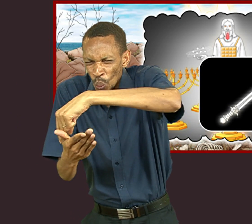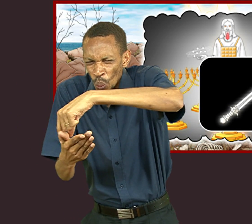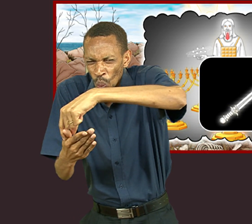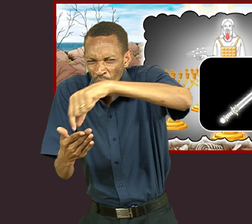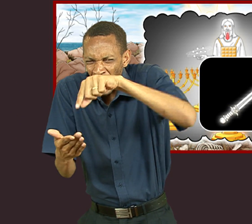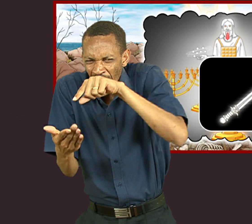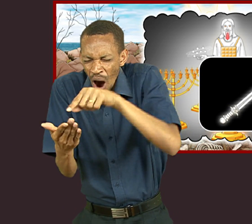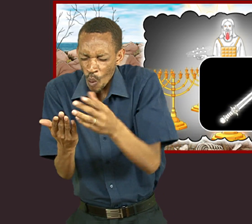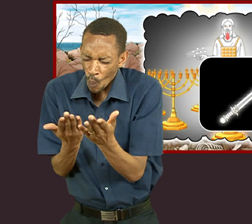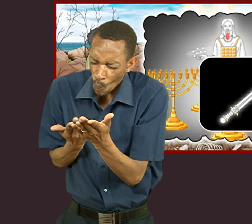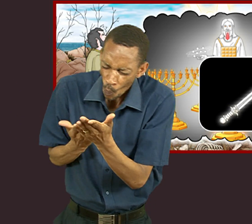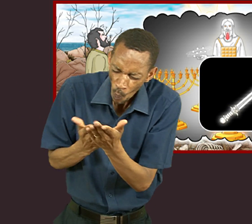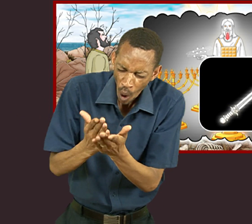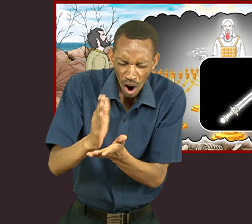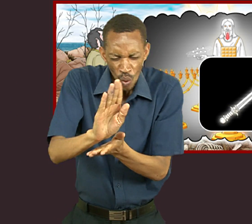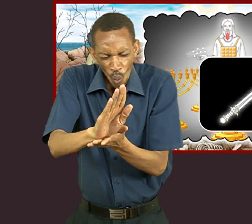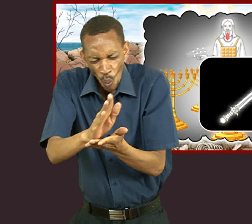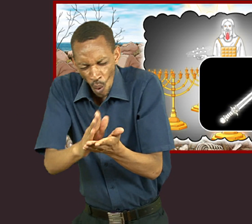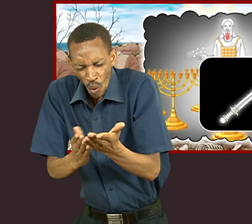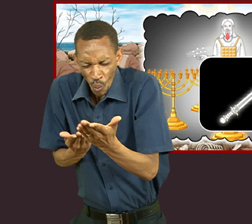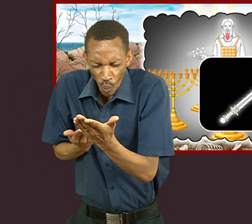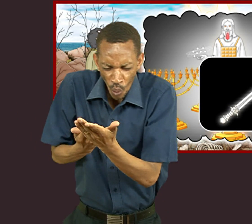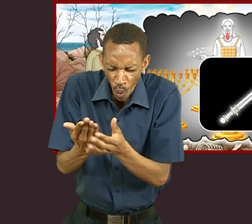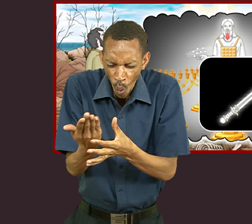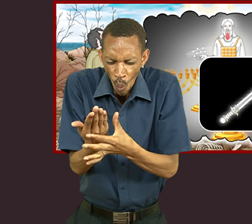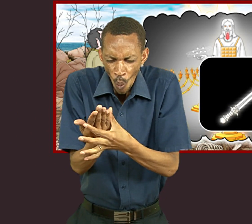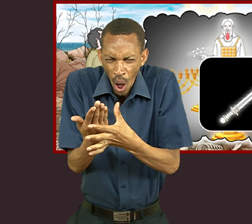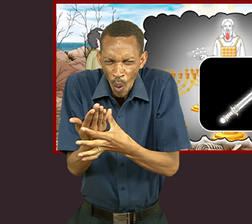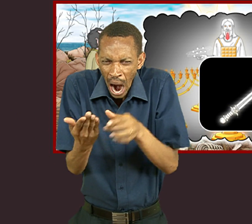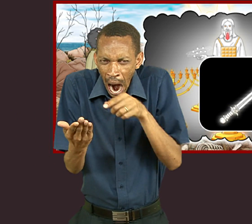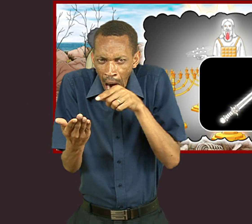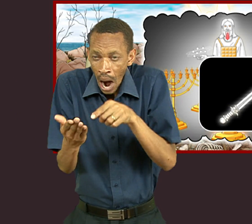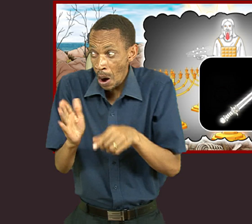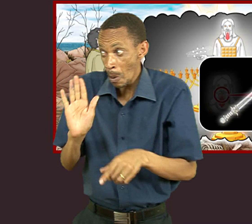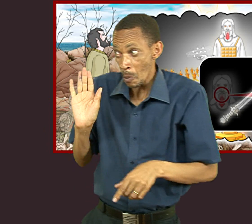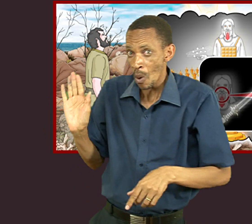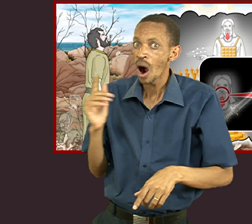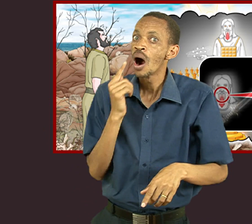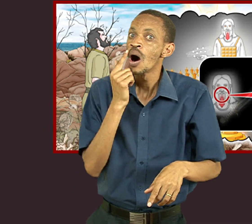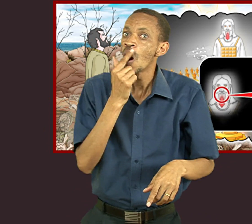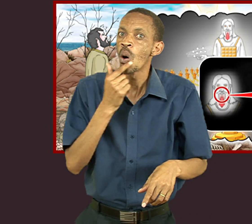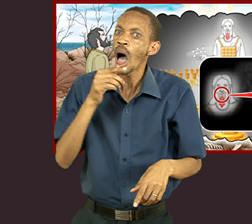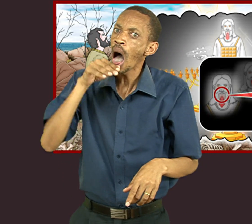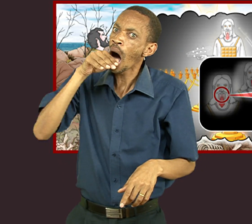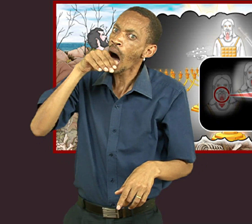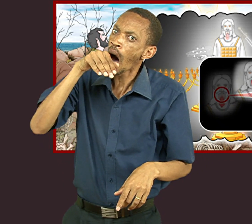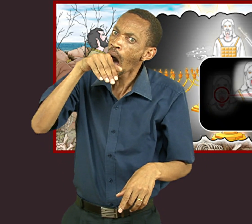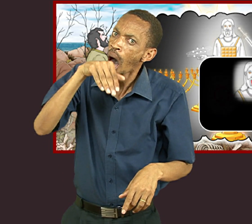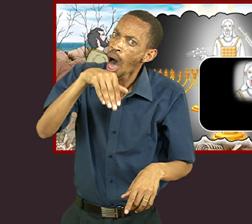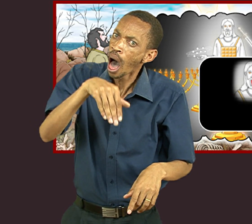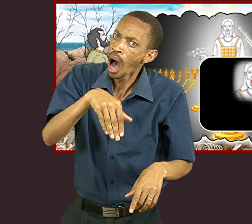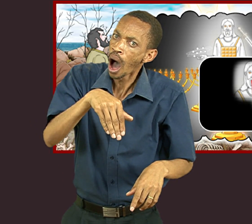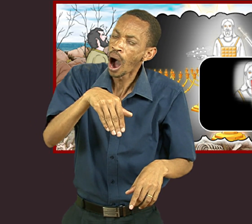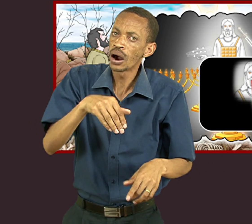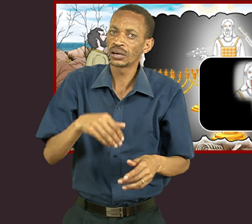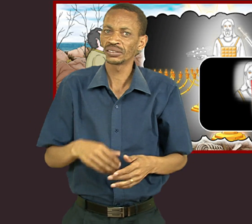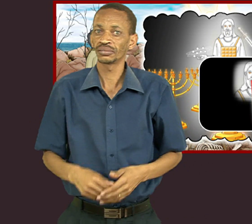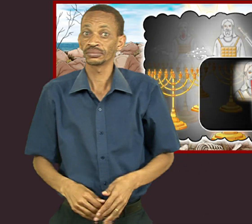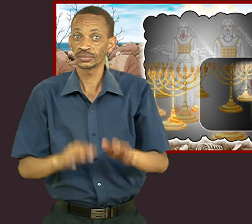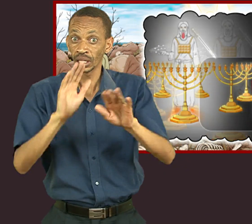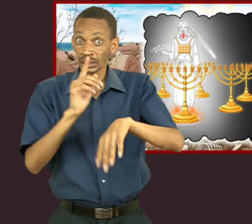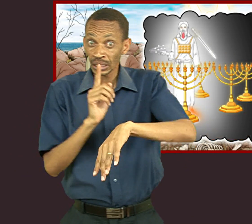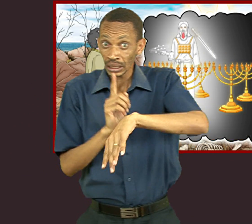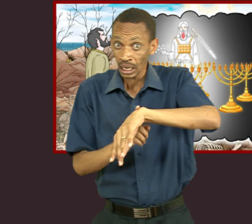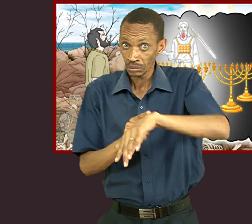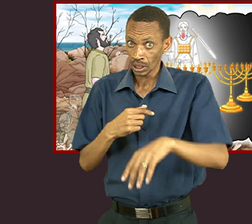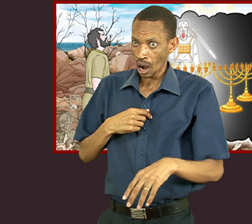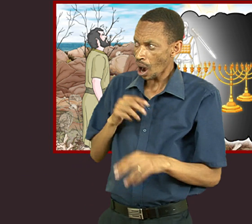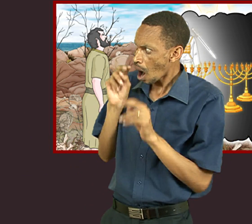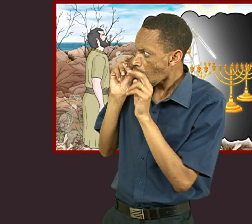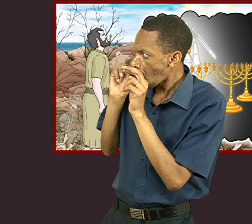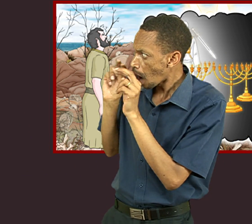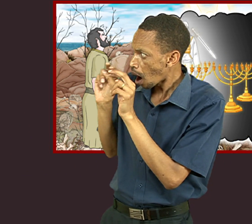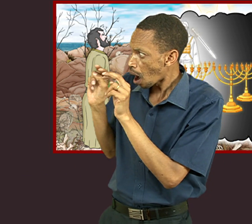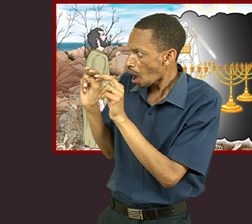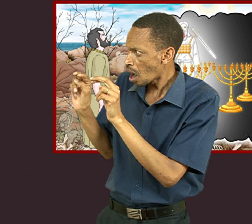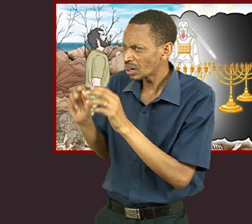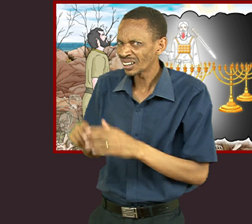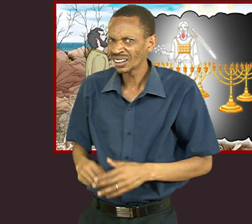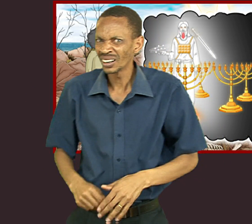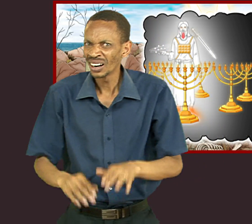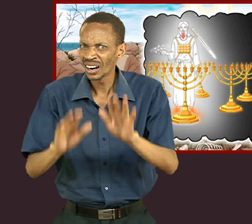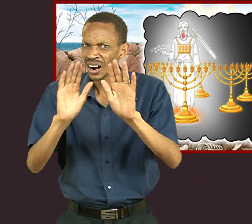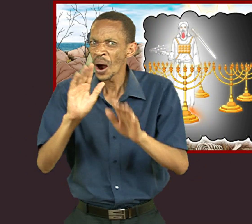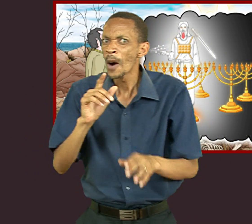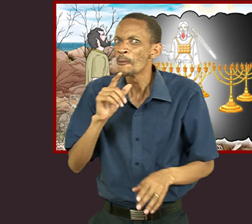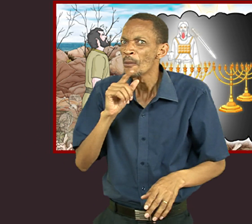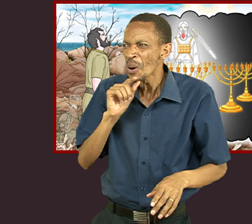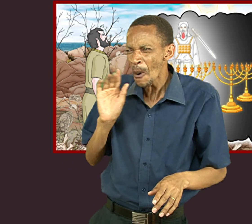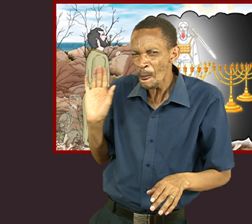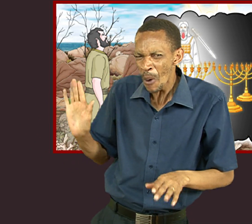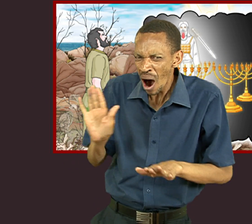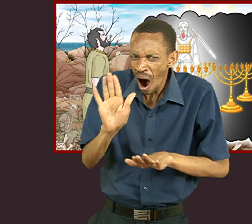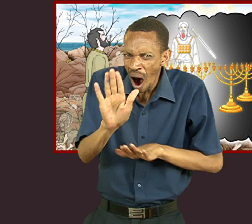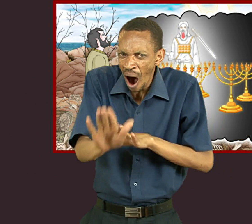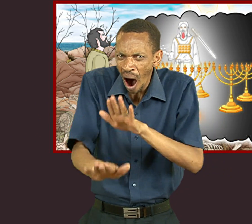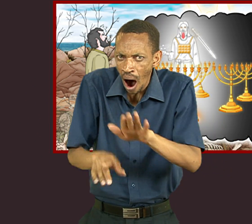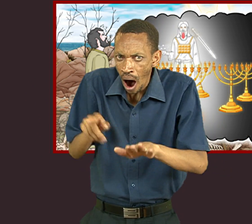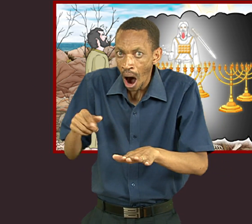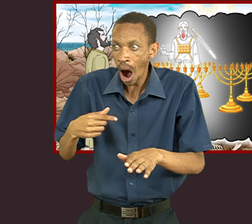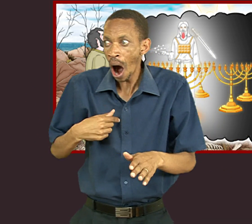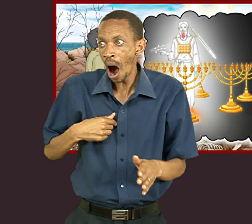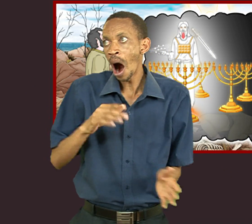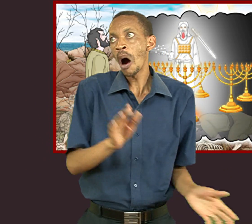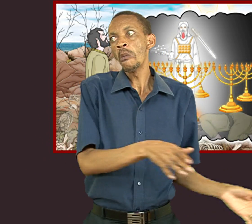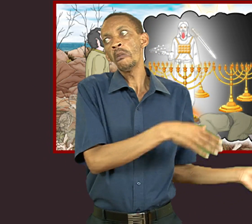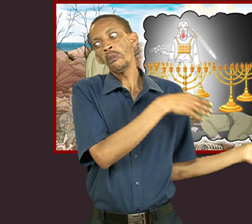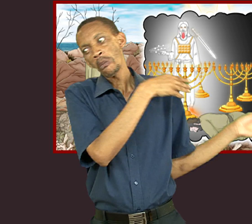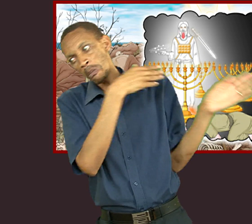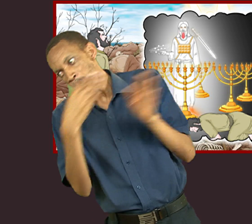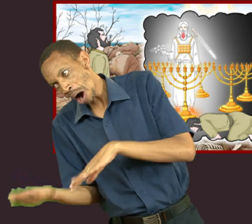His face was like the sun shining at its brightest.